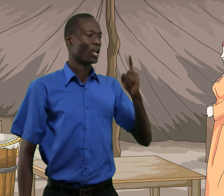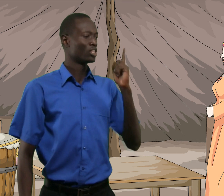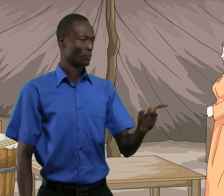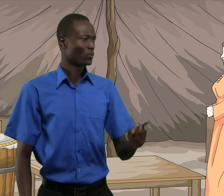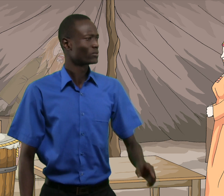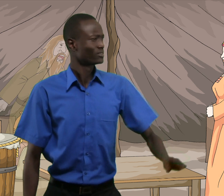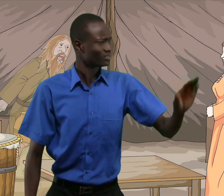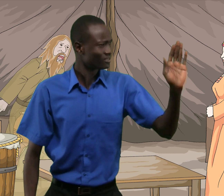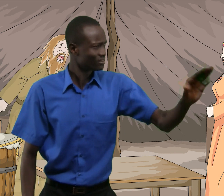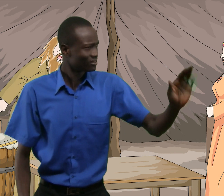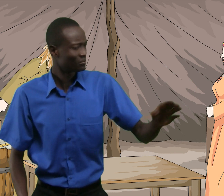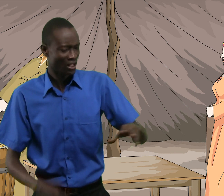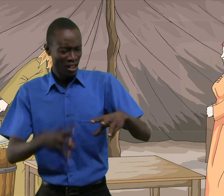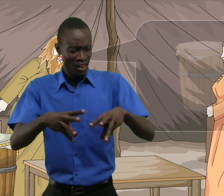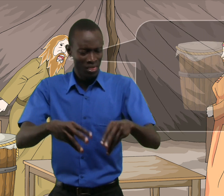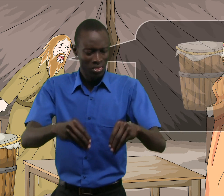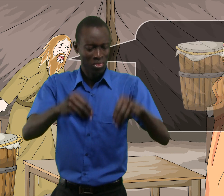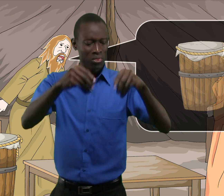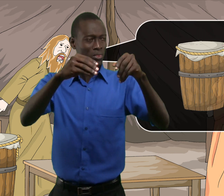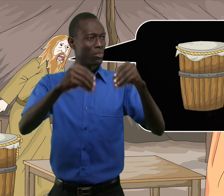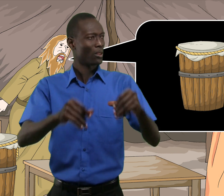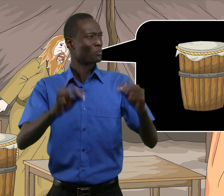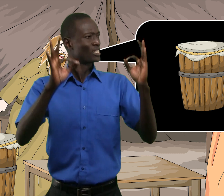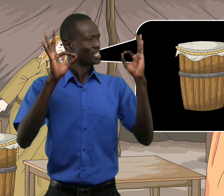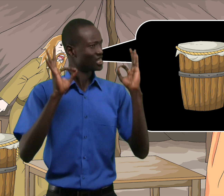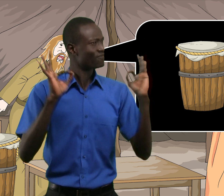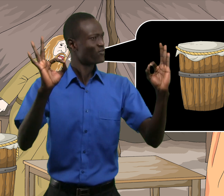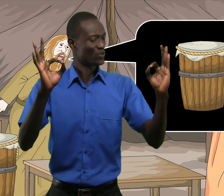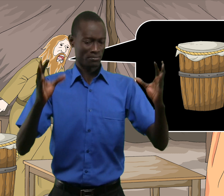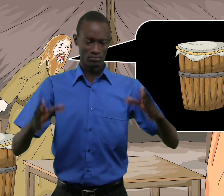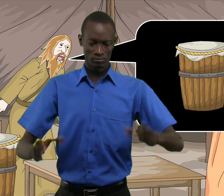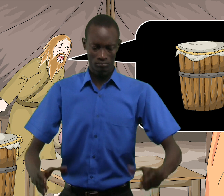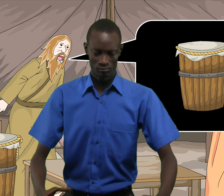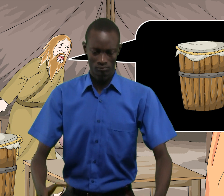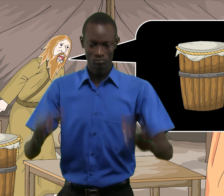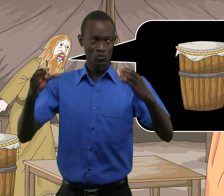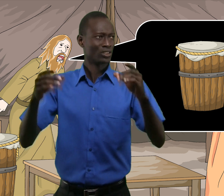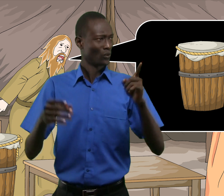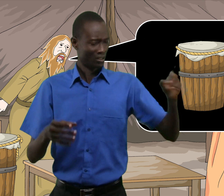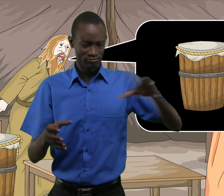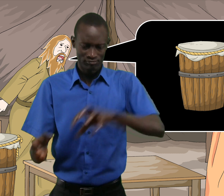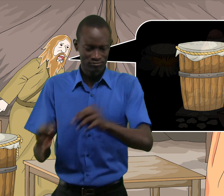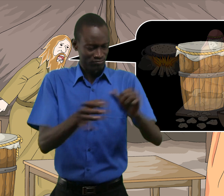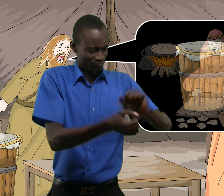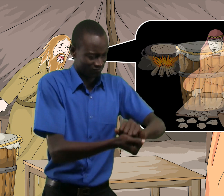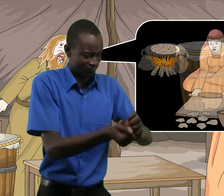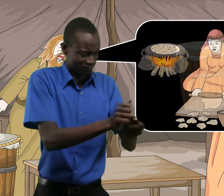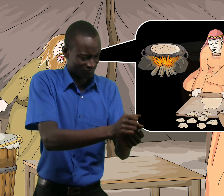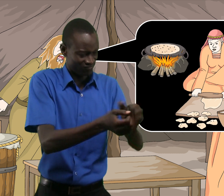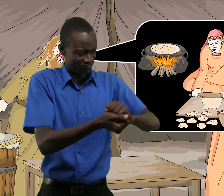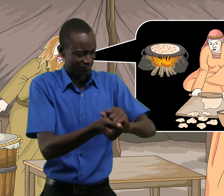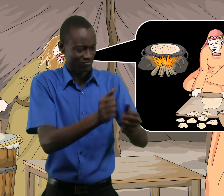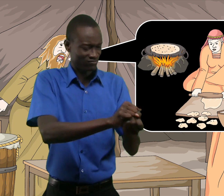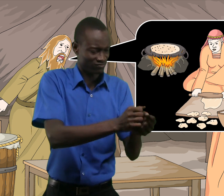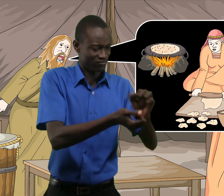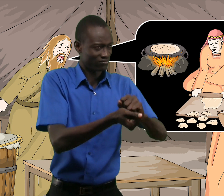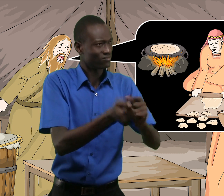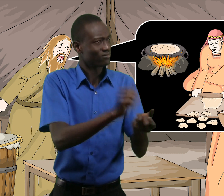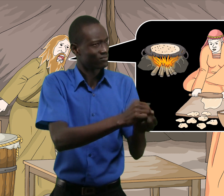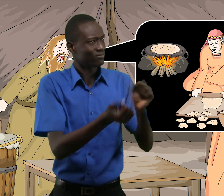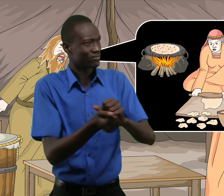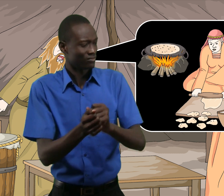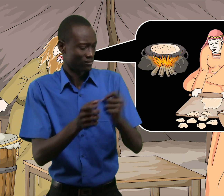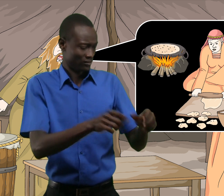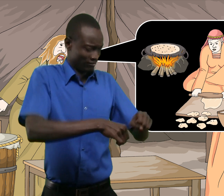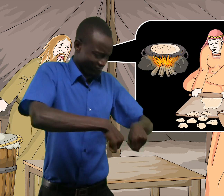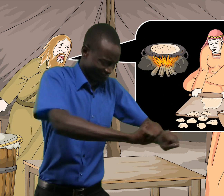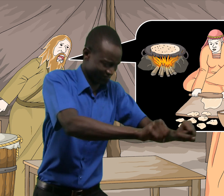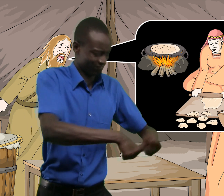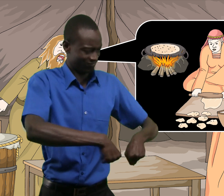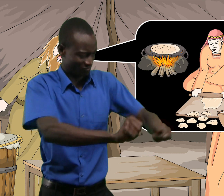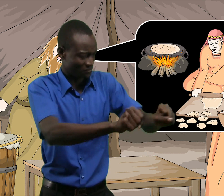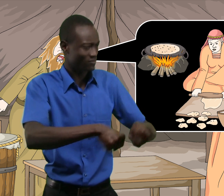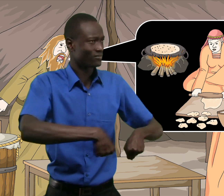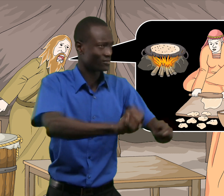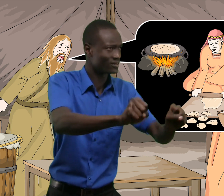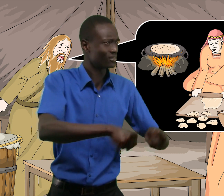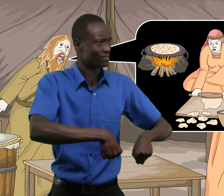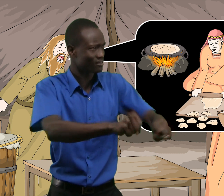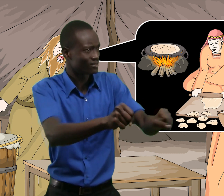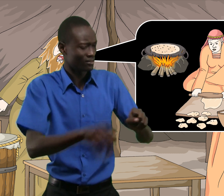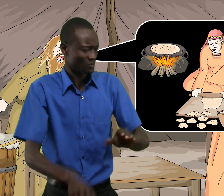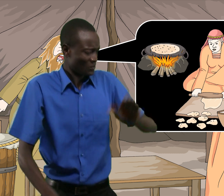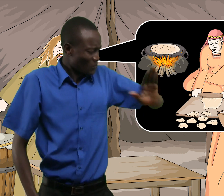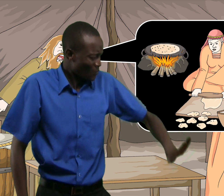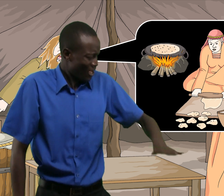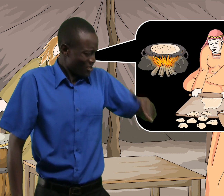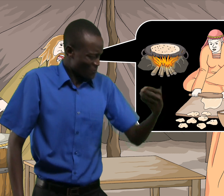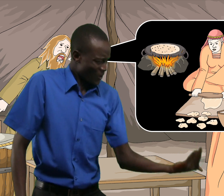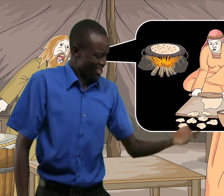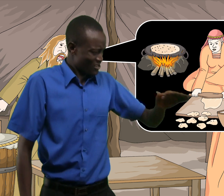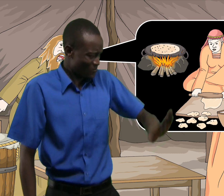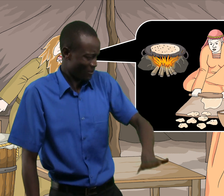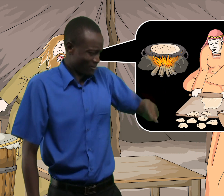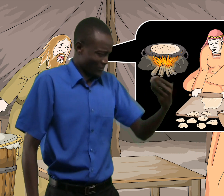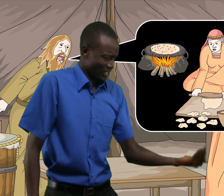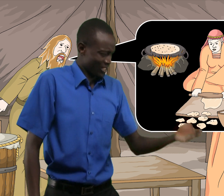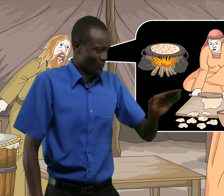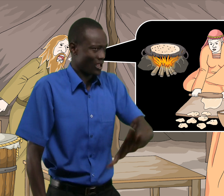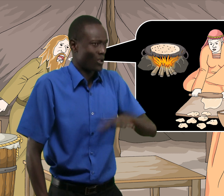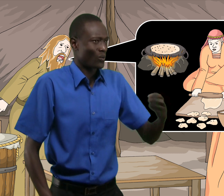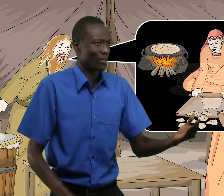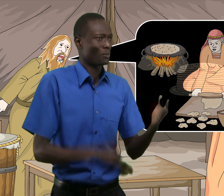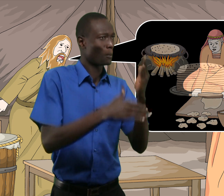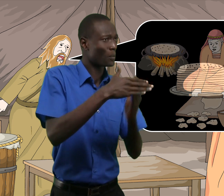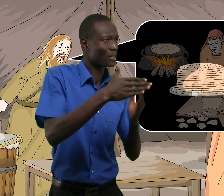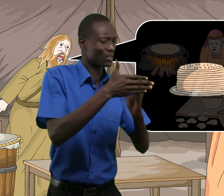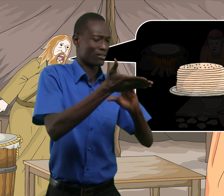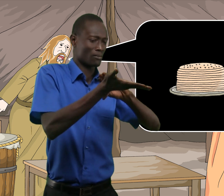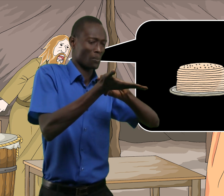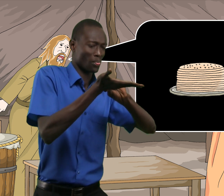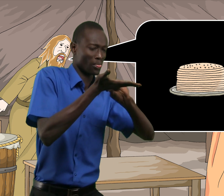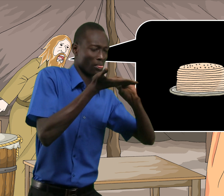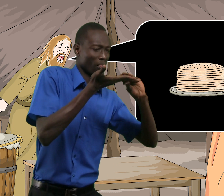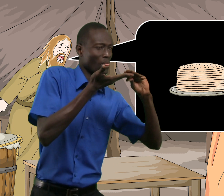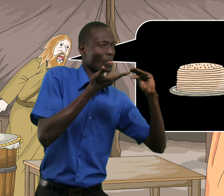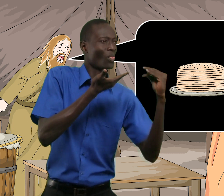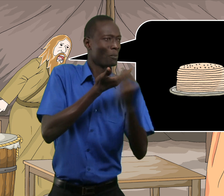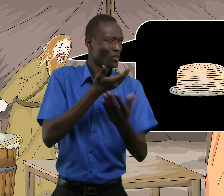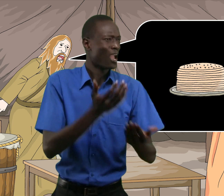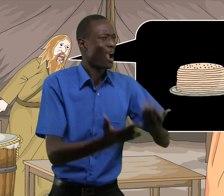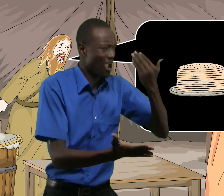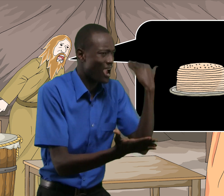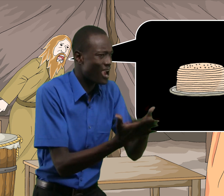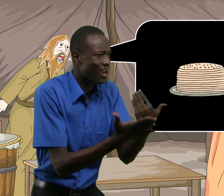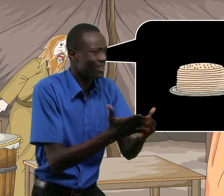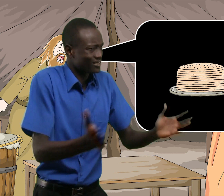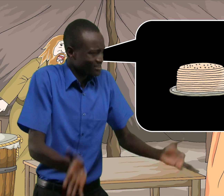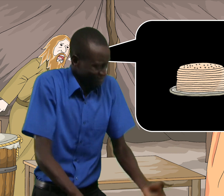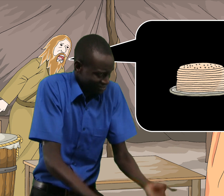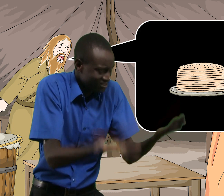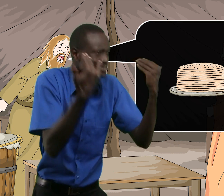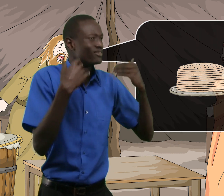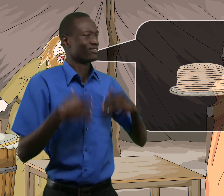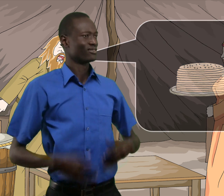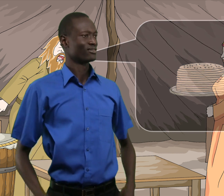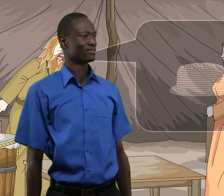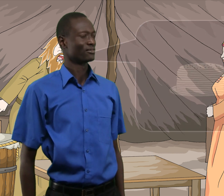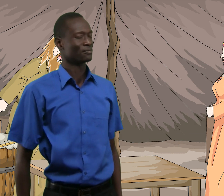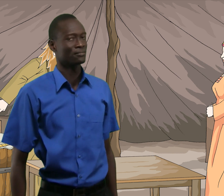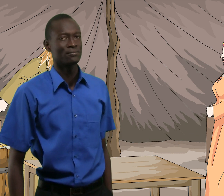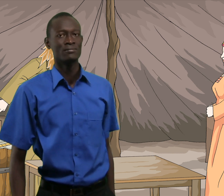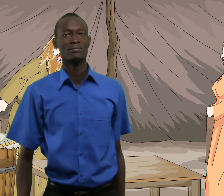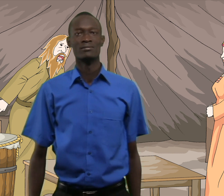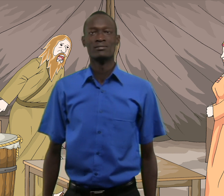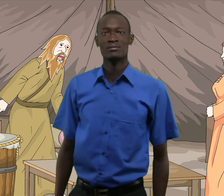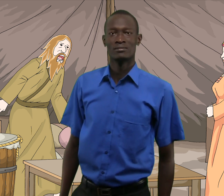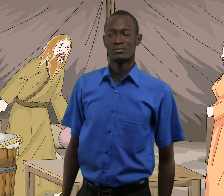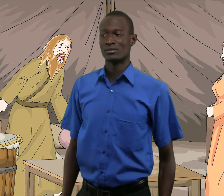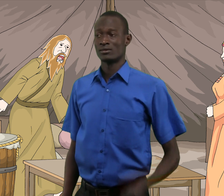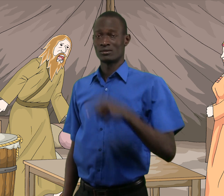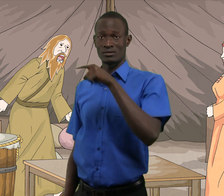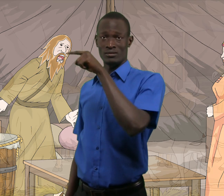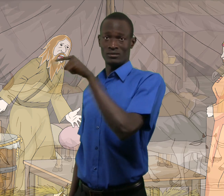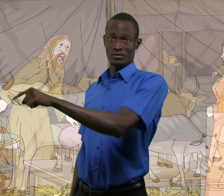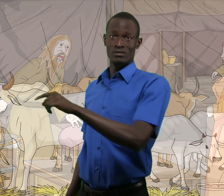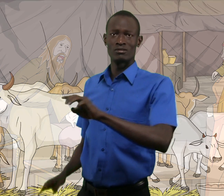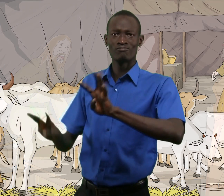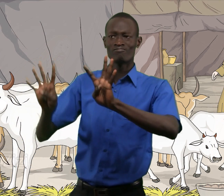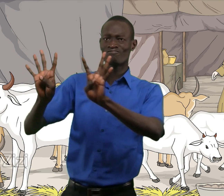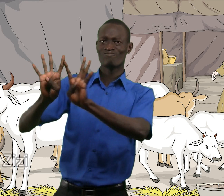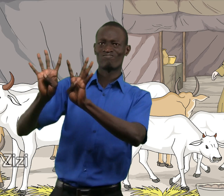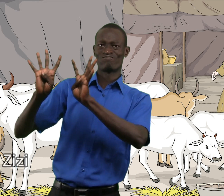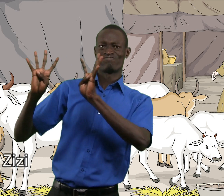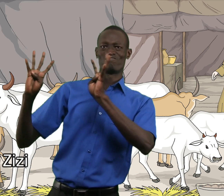Prepare three seahs of fine flour, knead it, and bake some bread.”